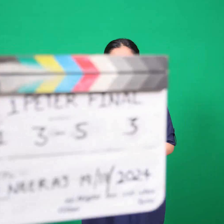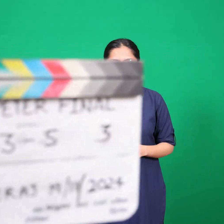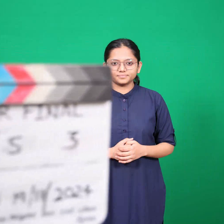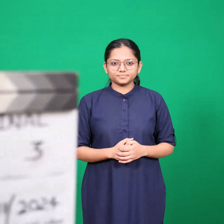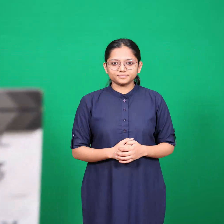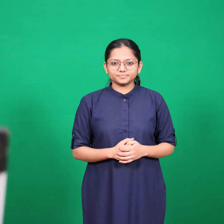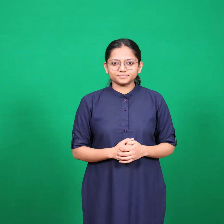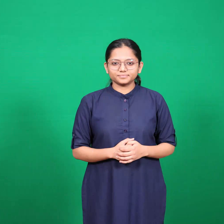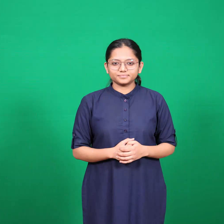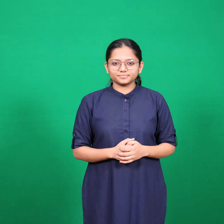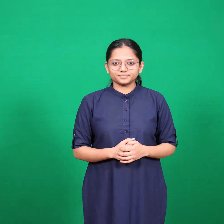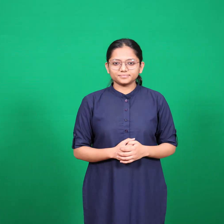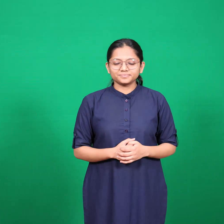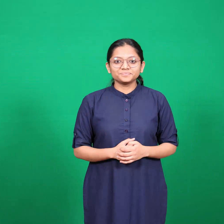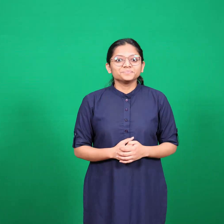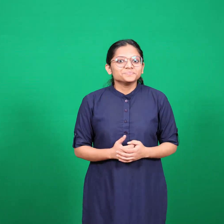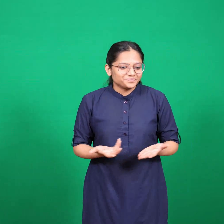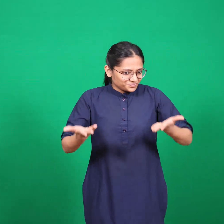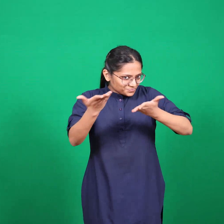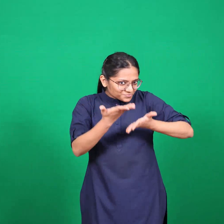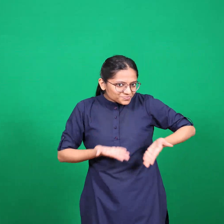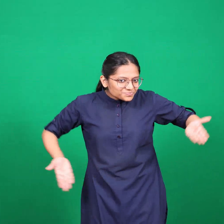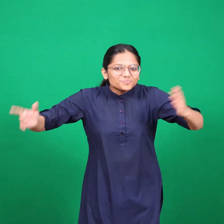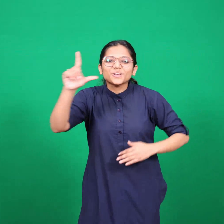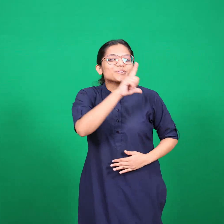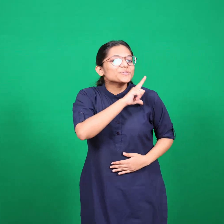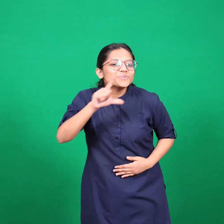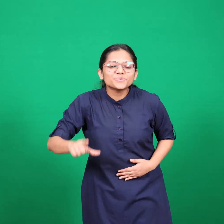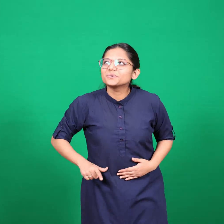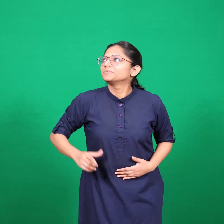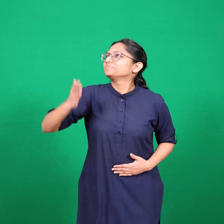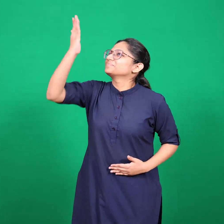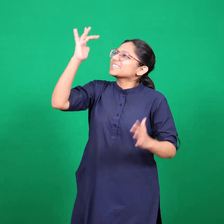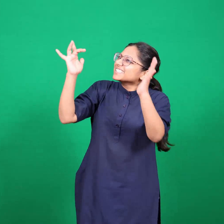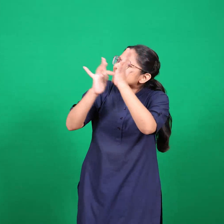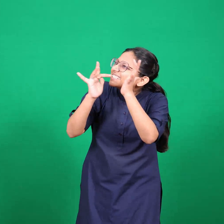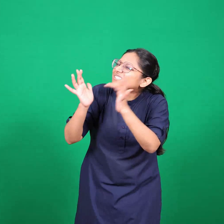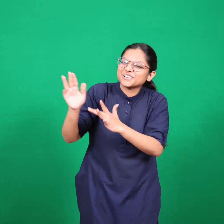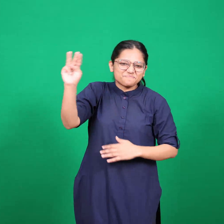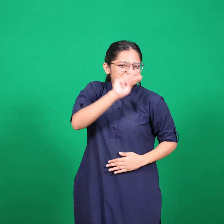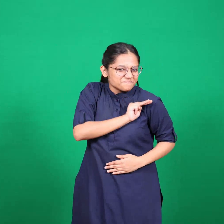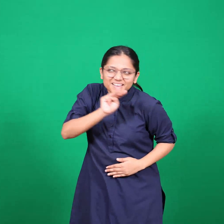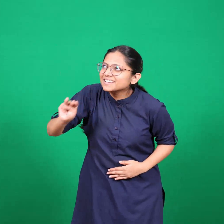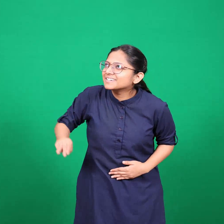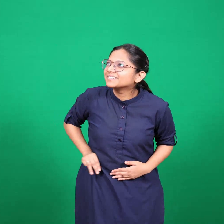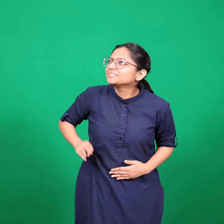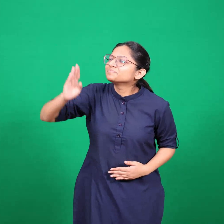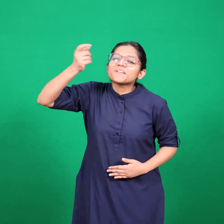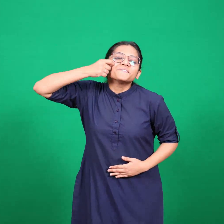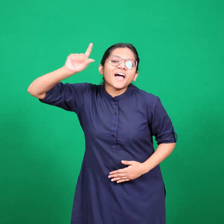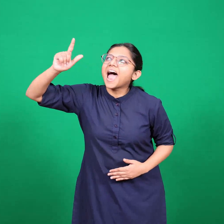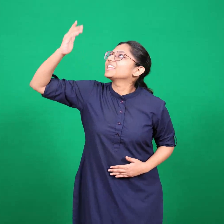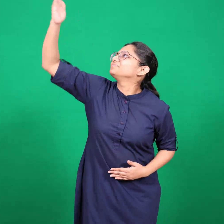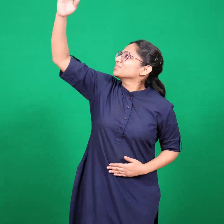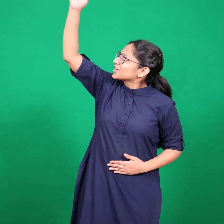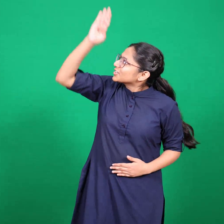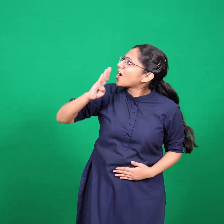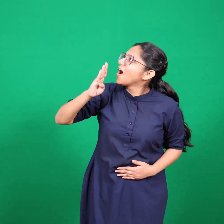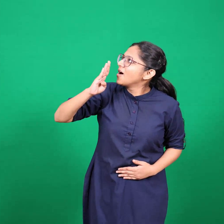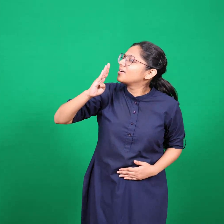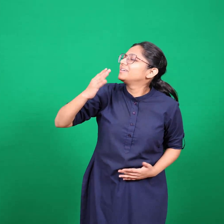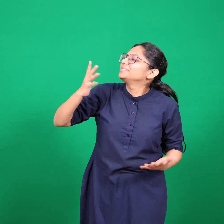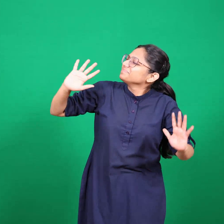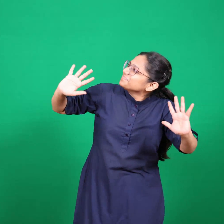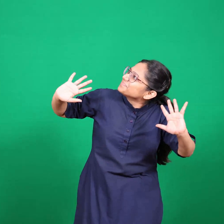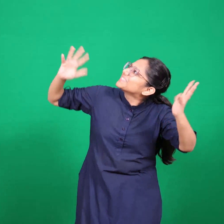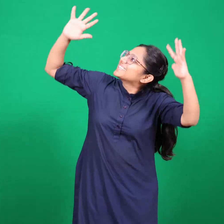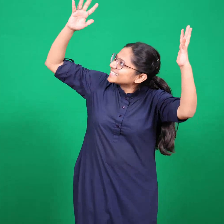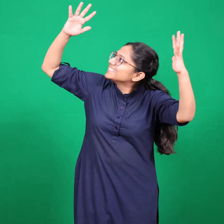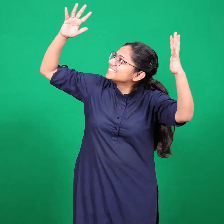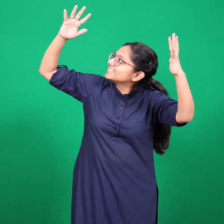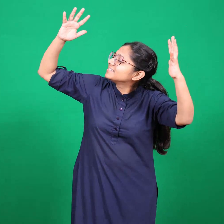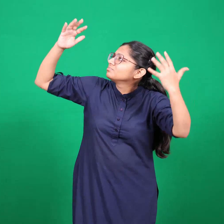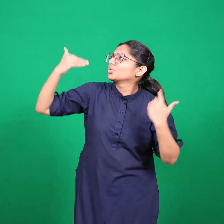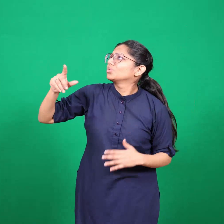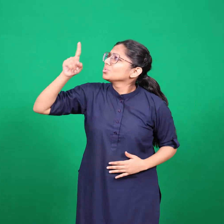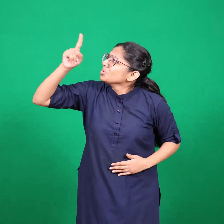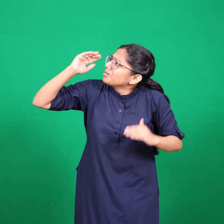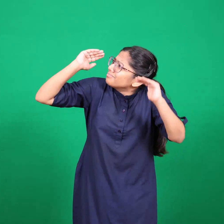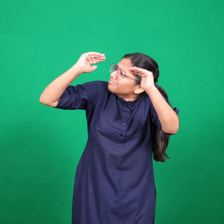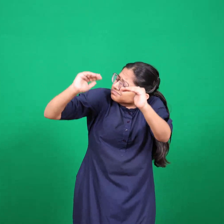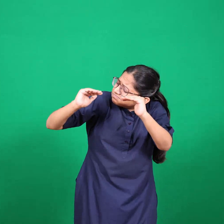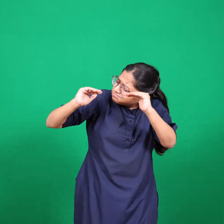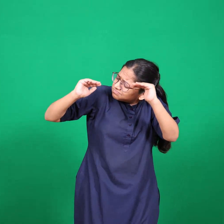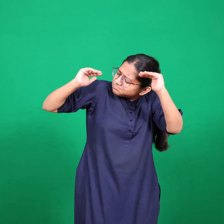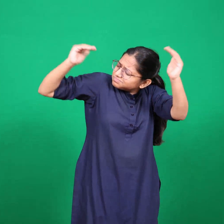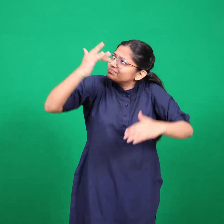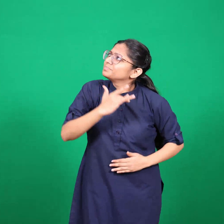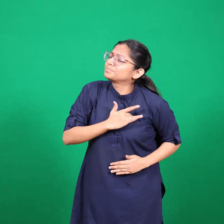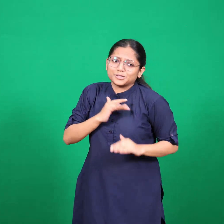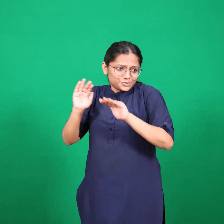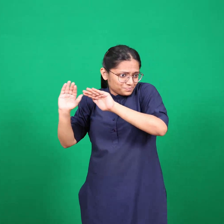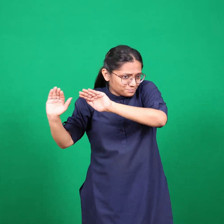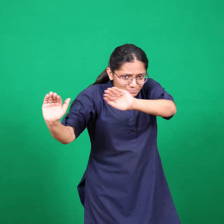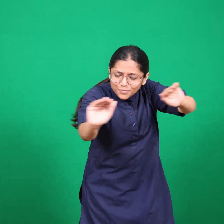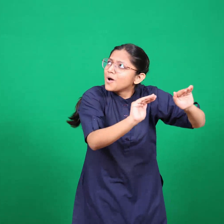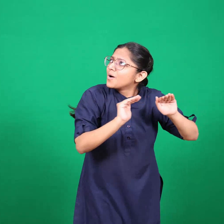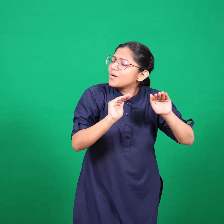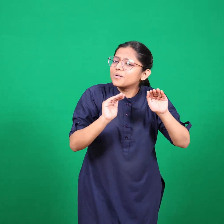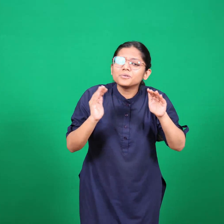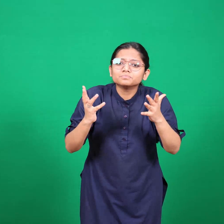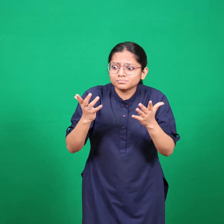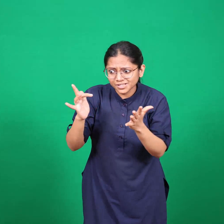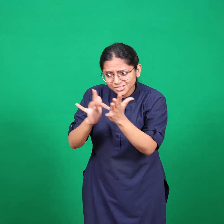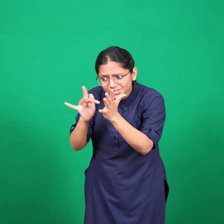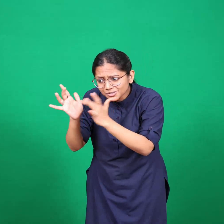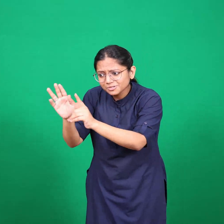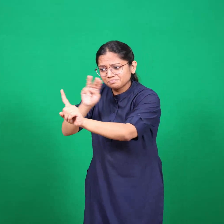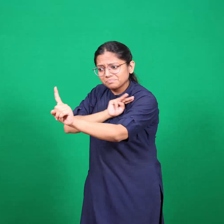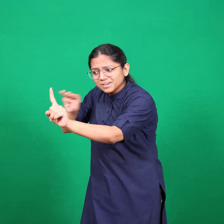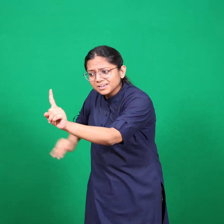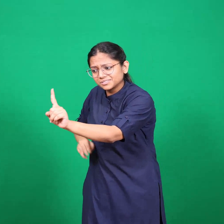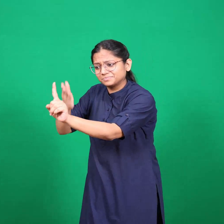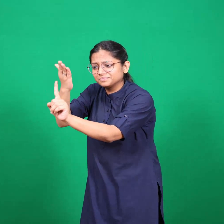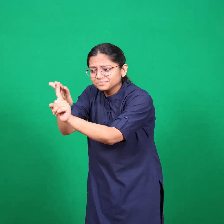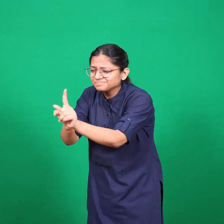Blessed be the God and Father of our Lord Jesus Christ!